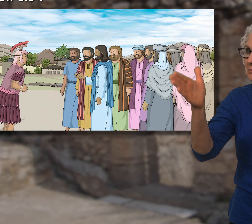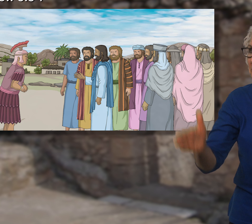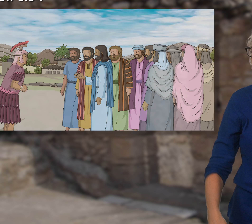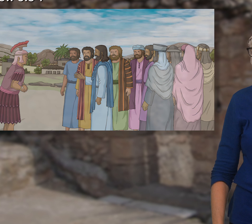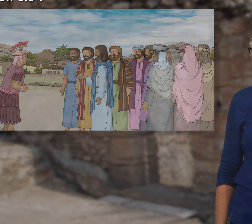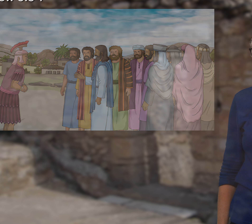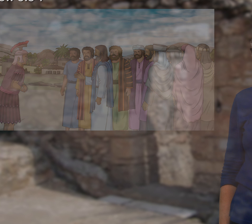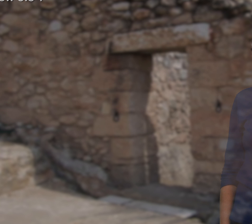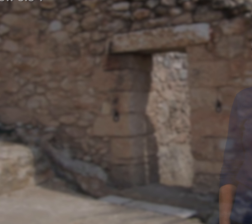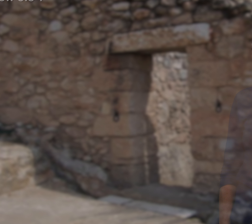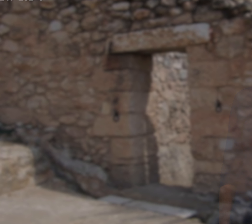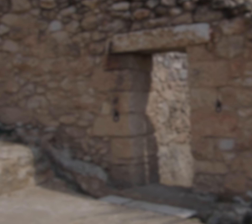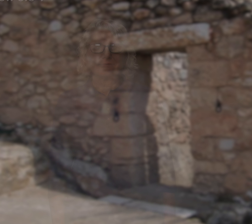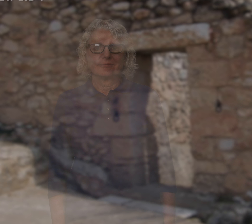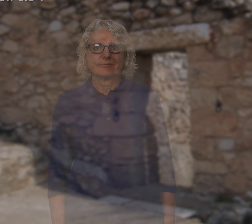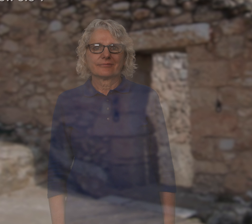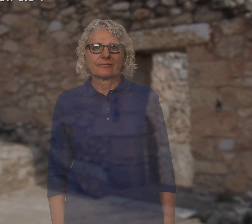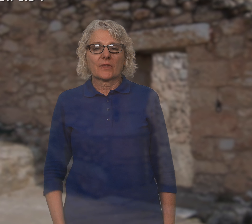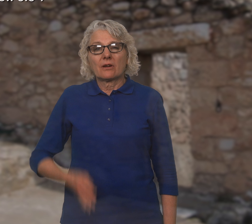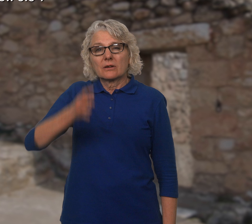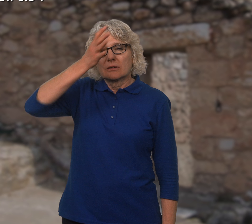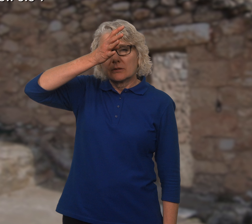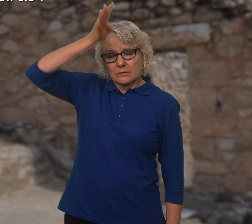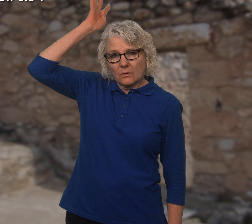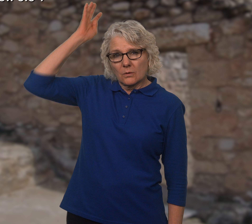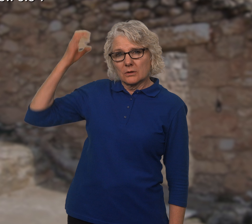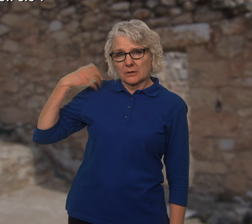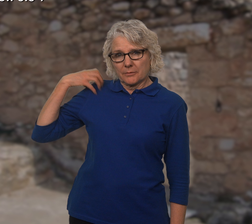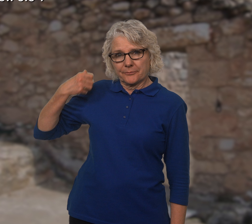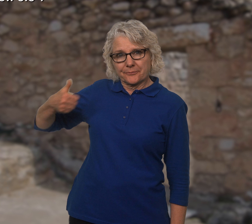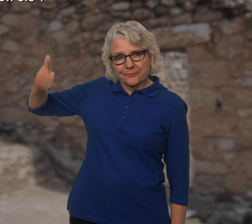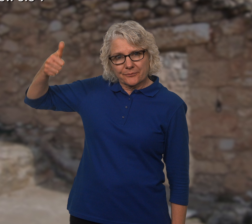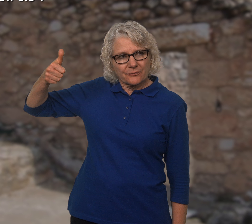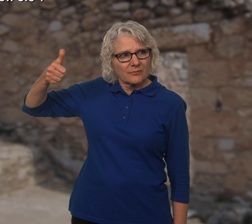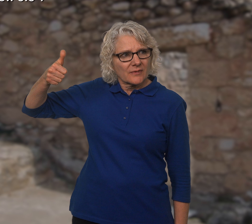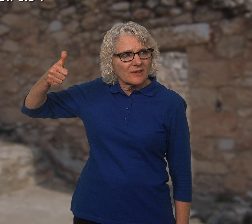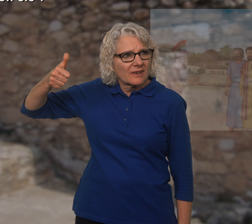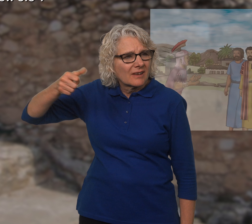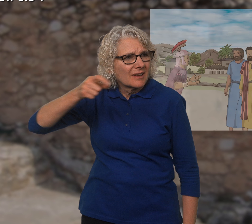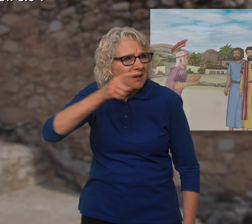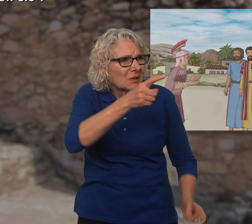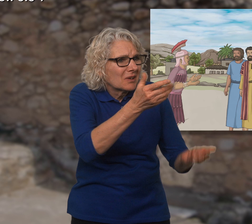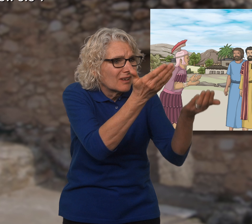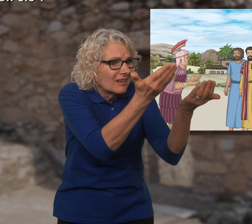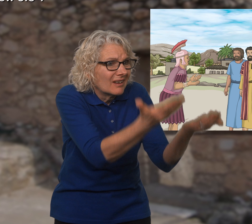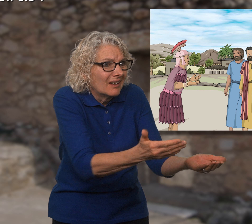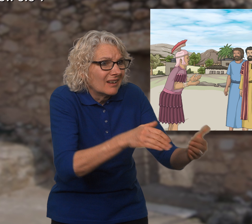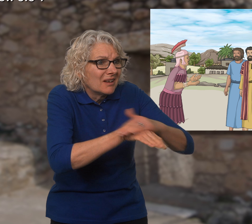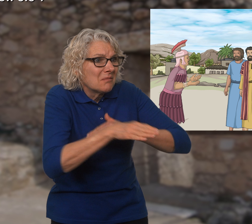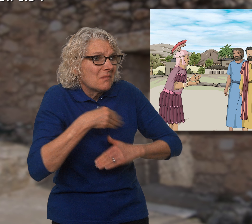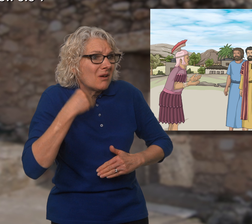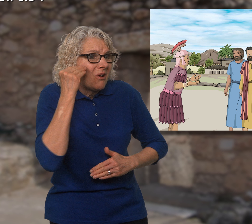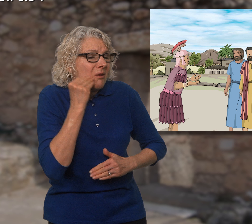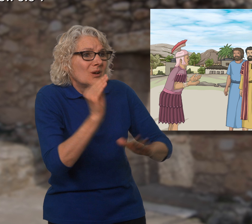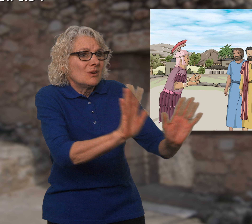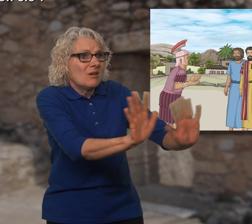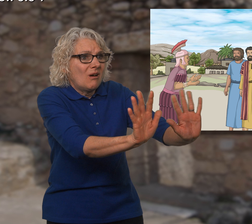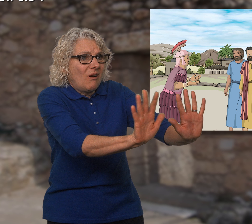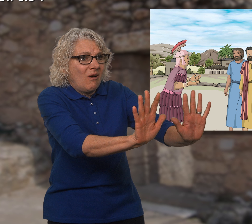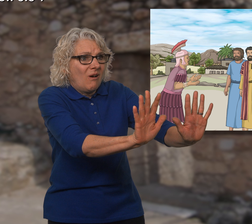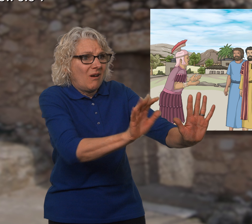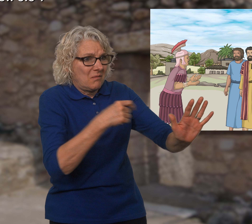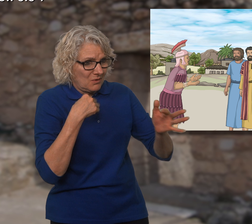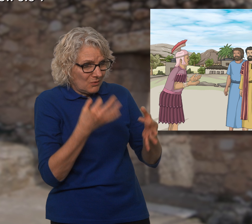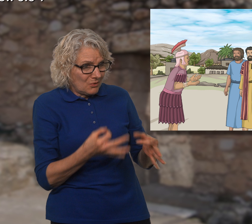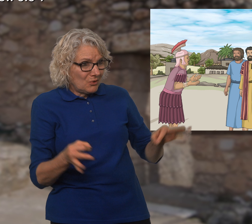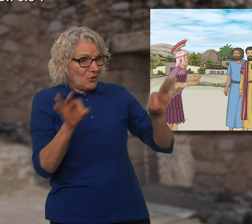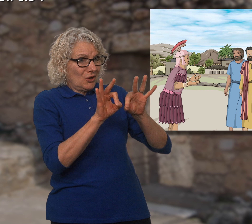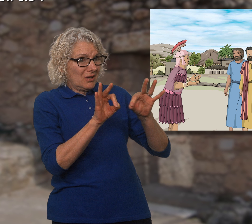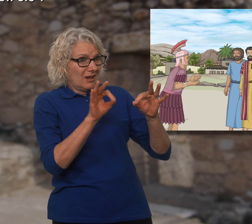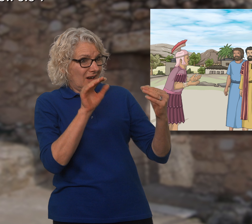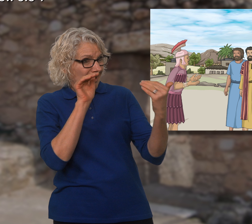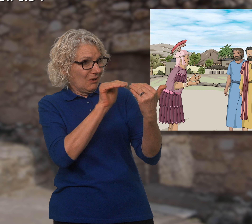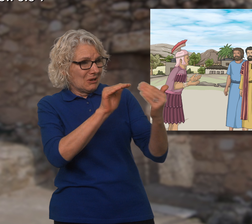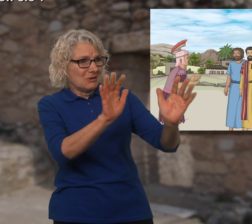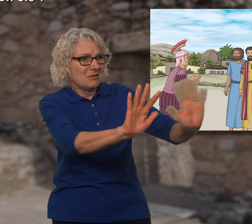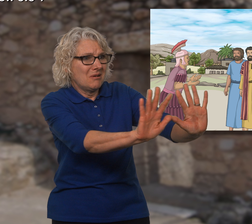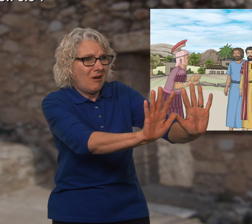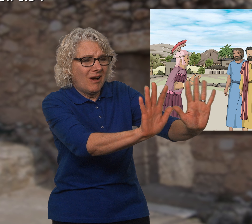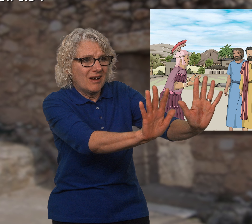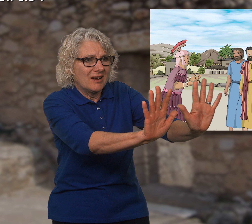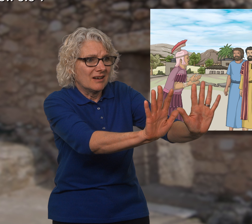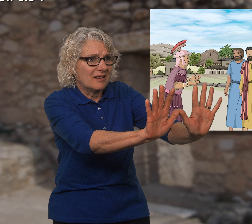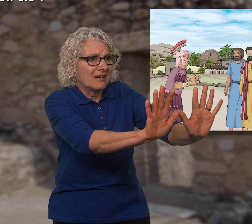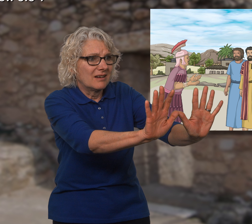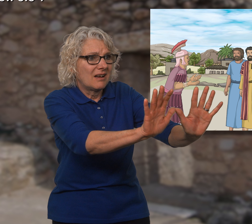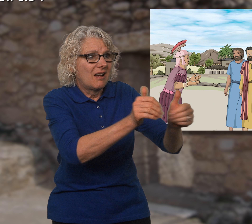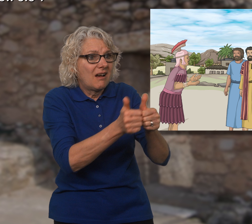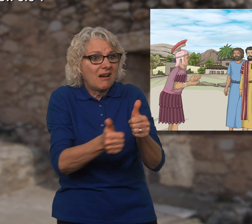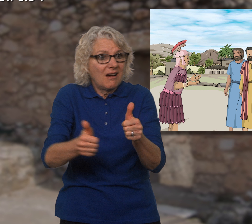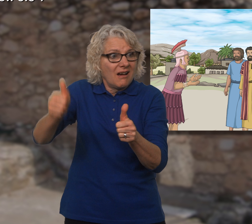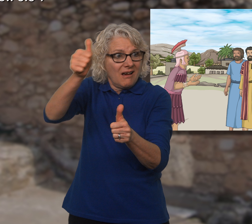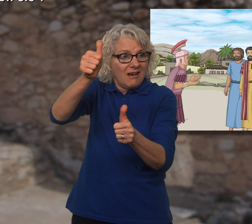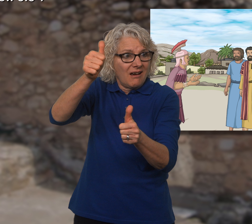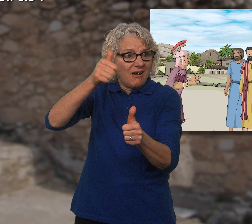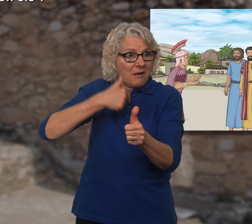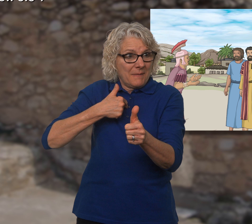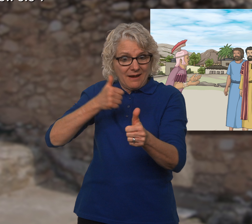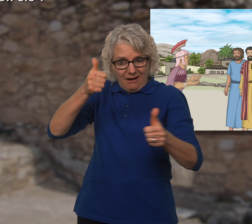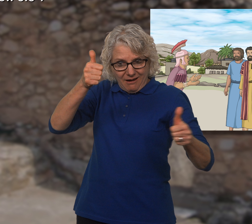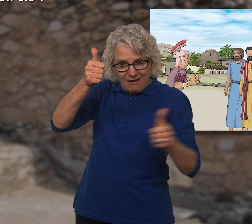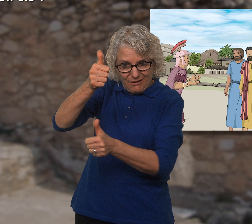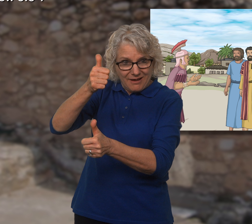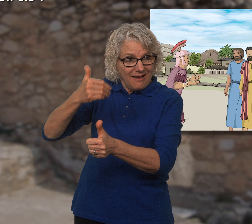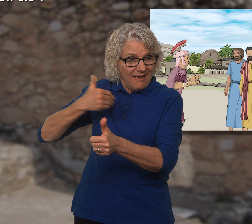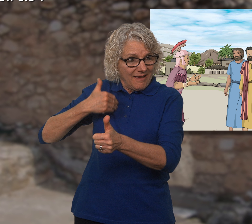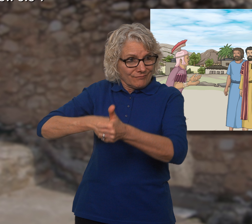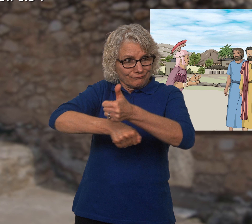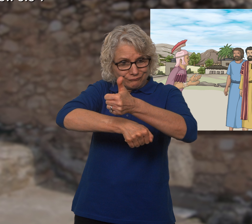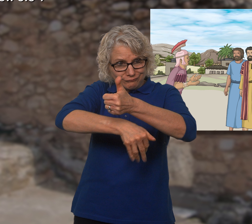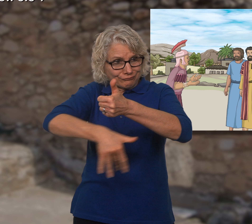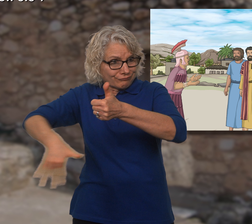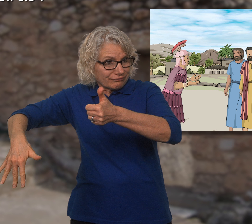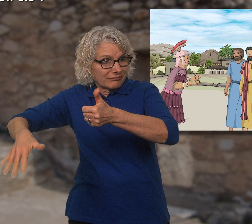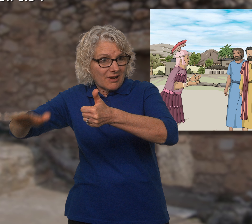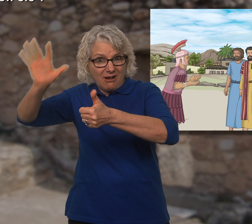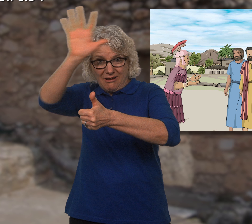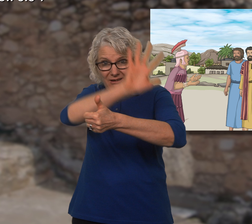The centurion answered, “Lord, I am not worthy to have You come under my roof.